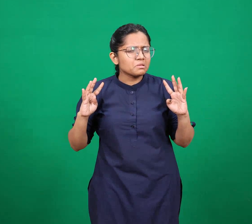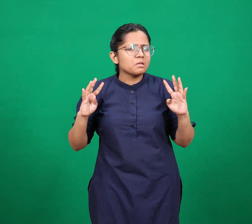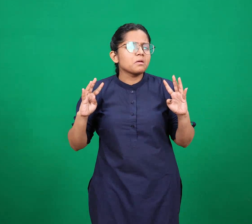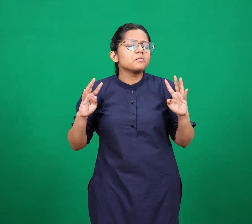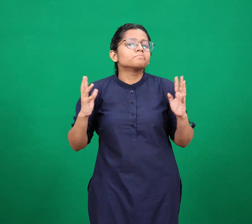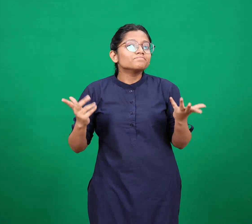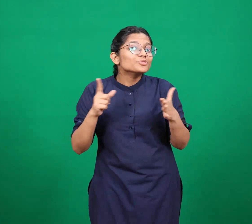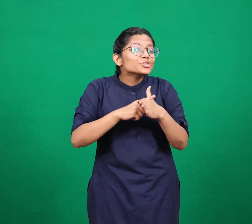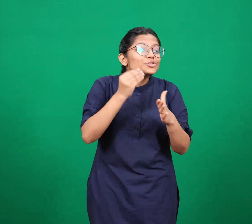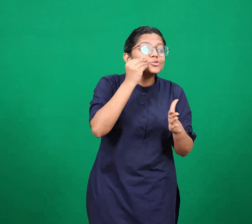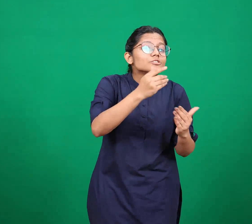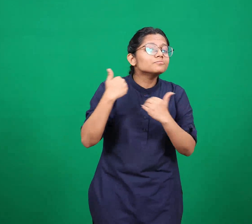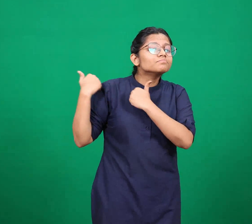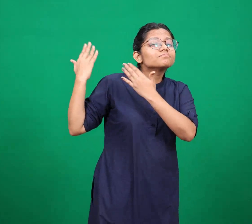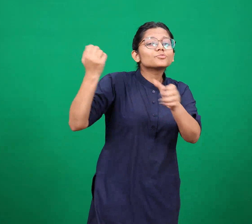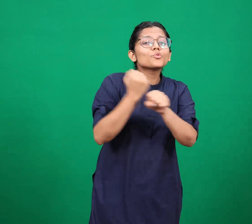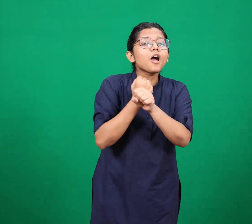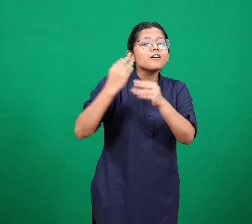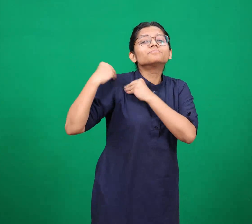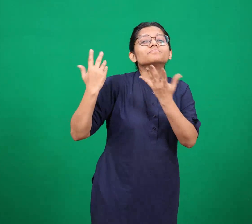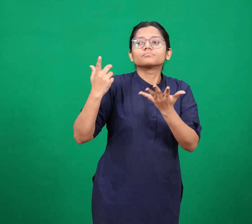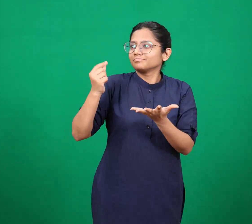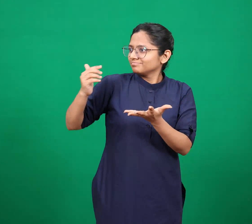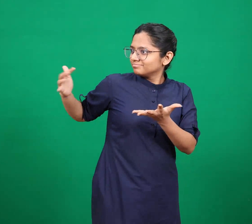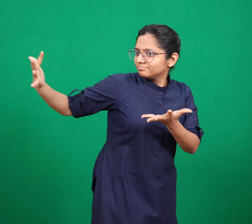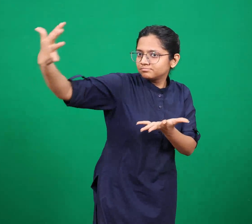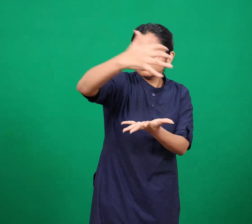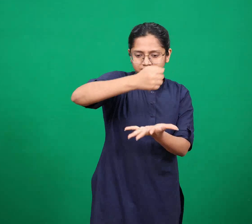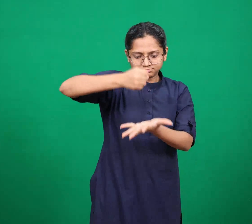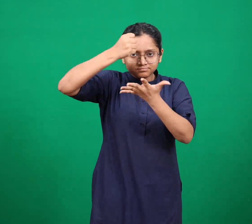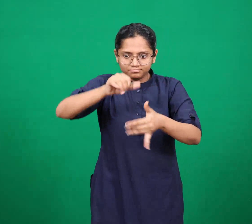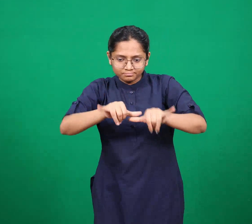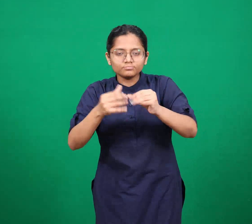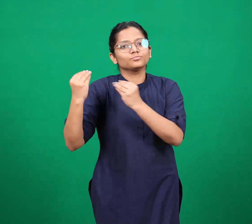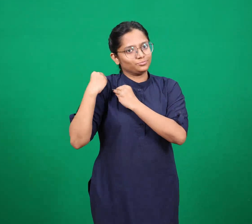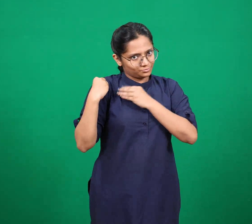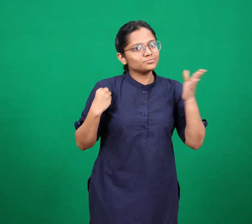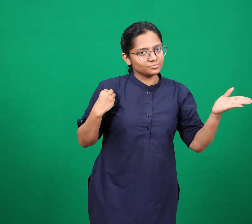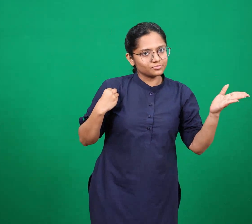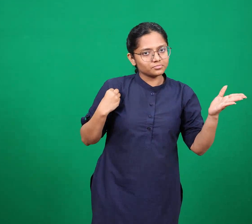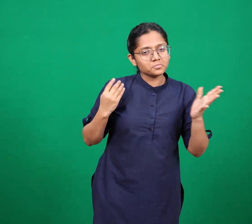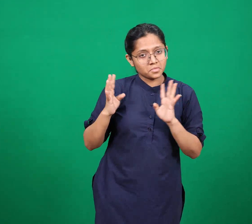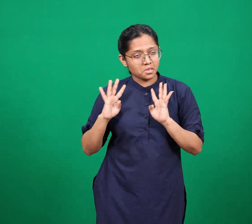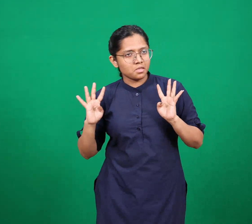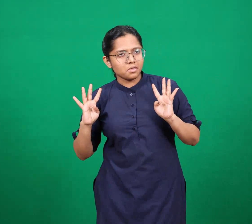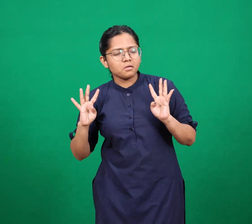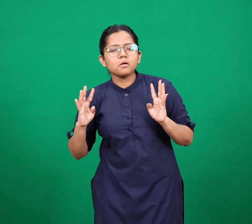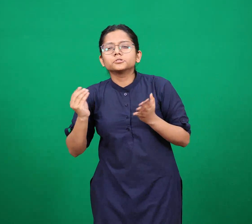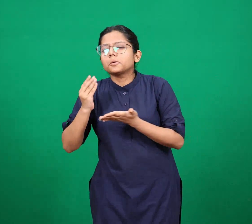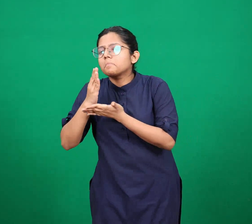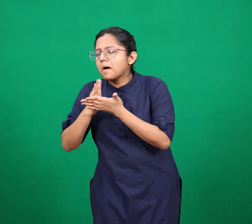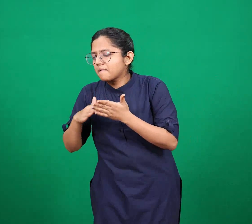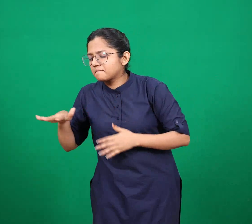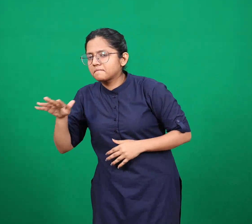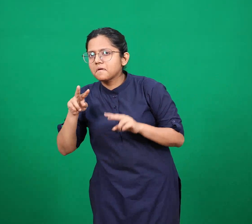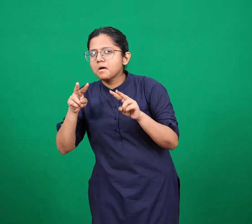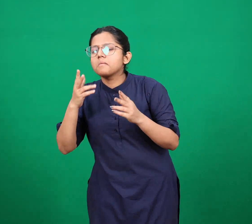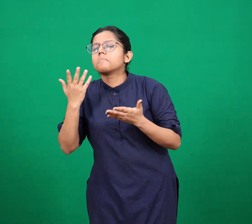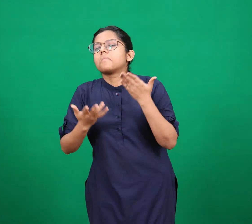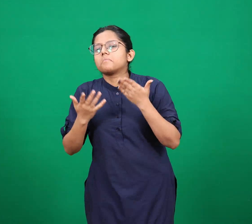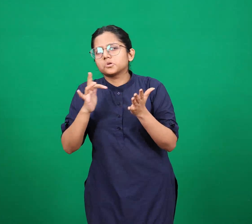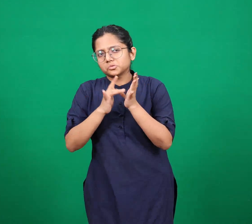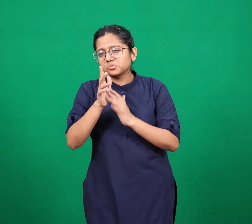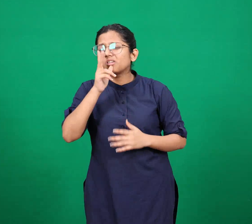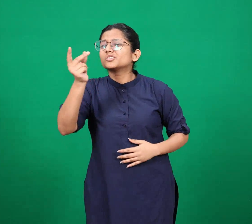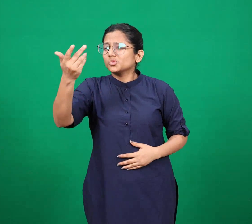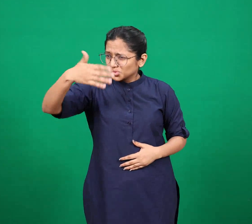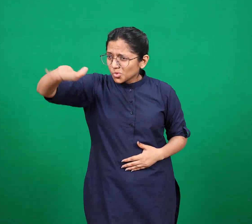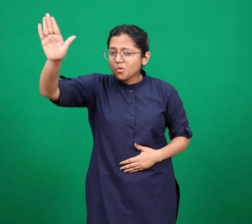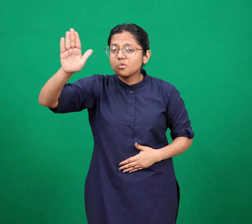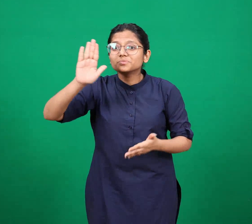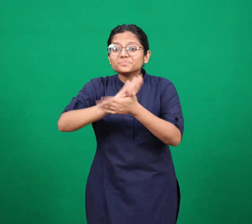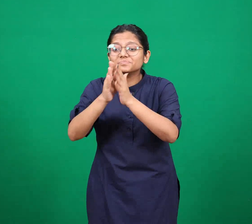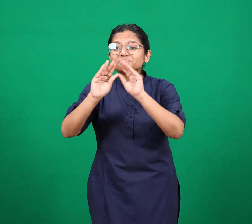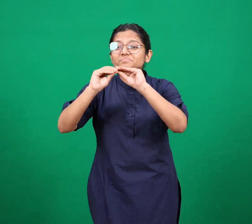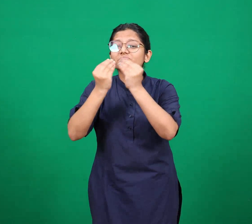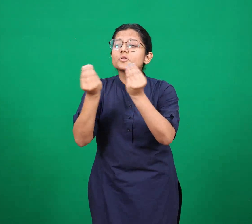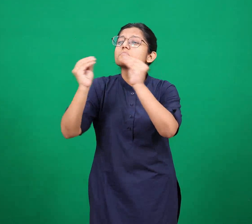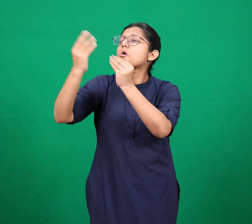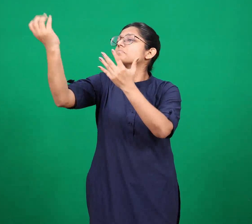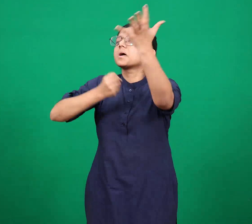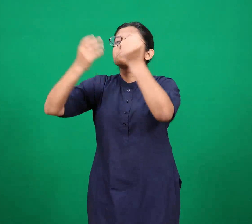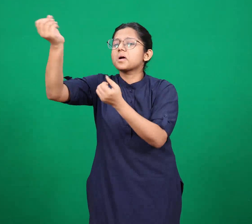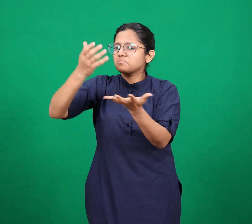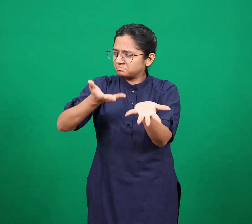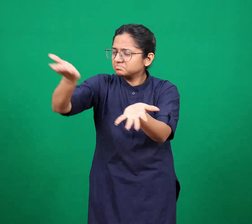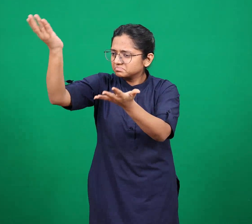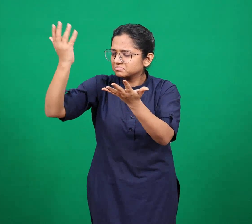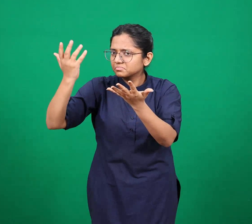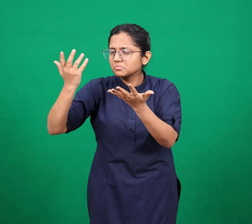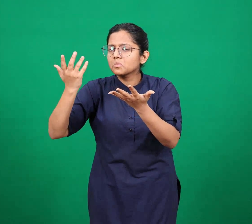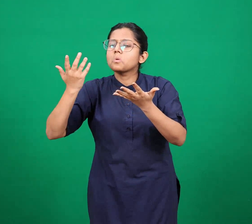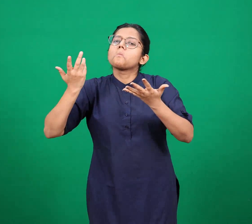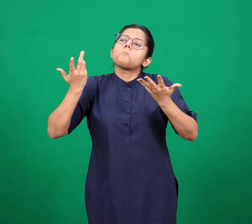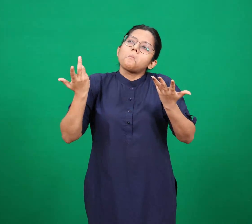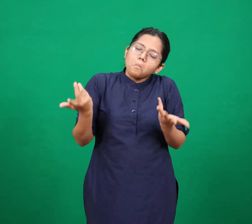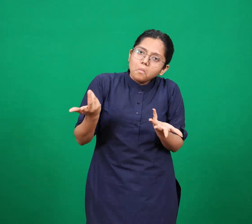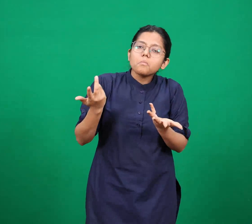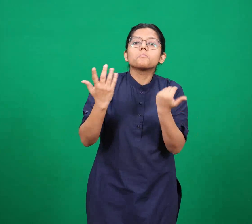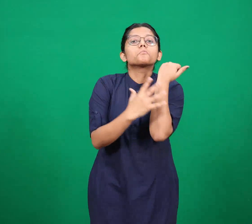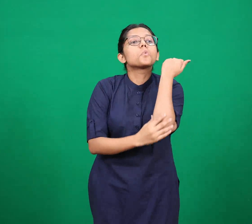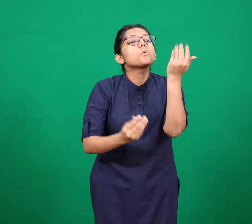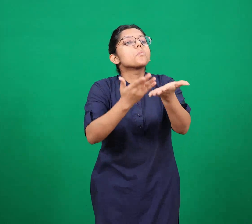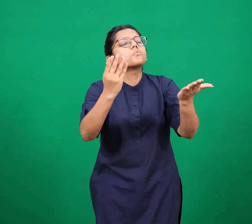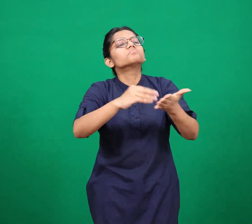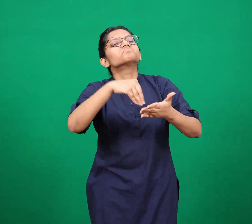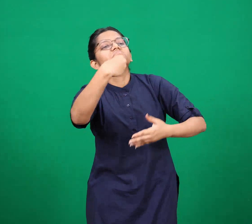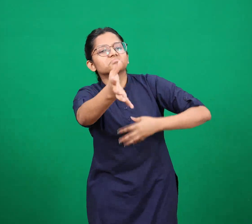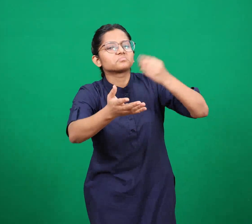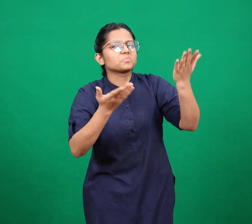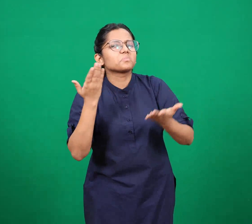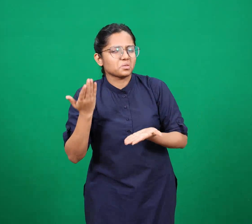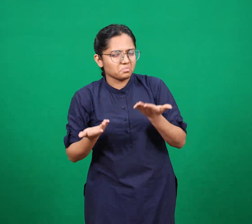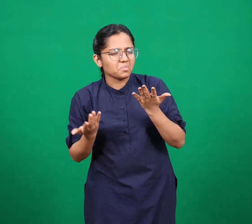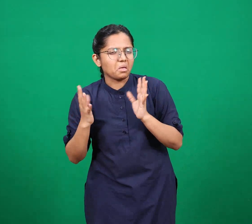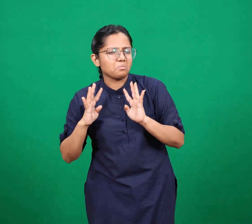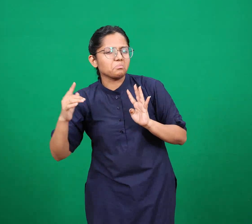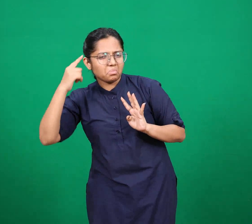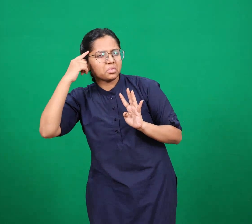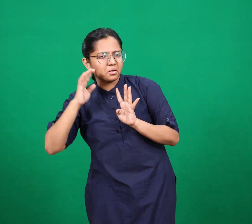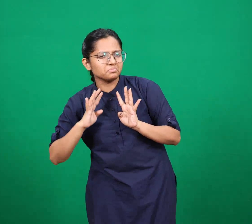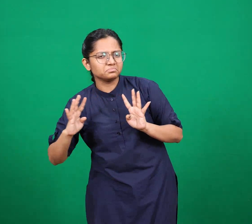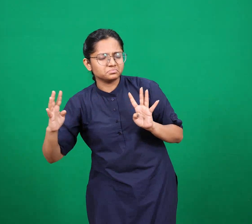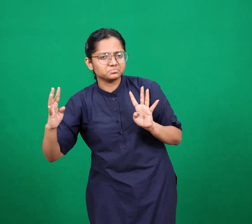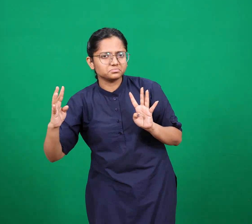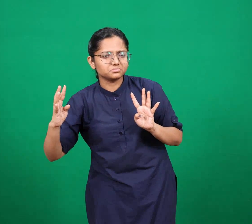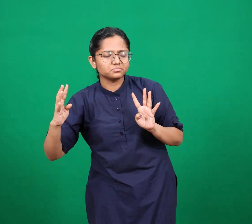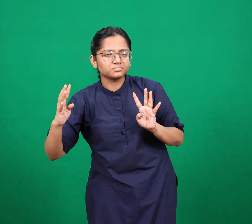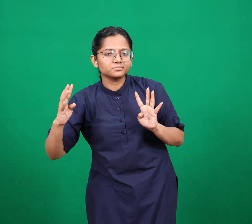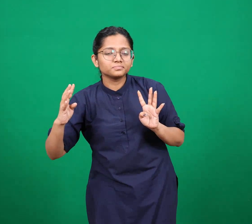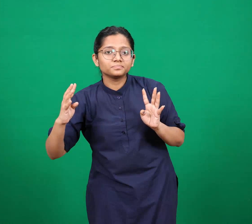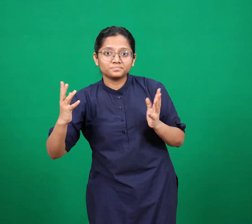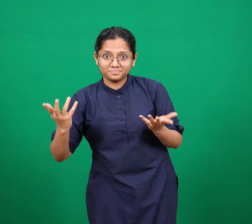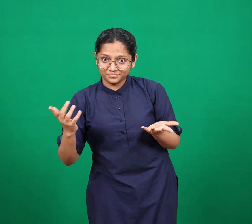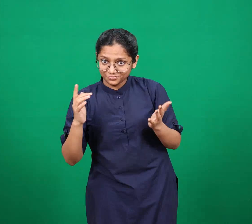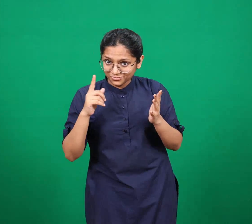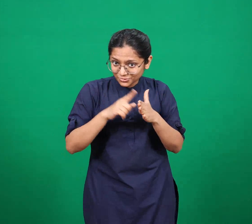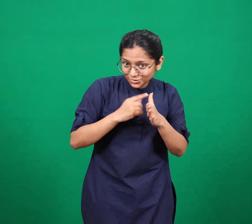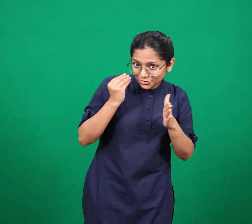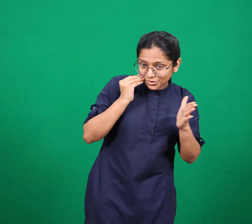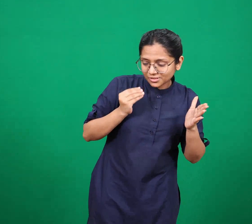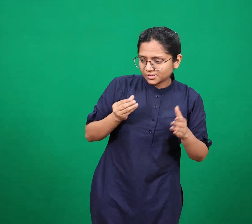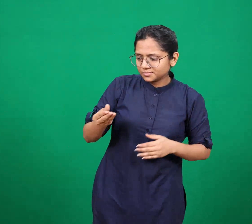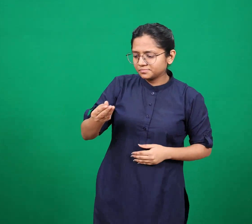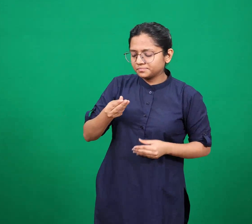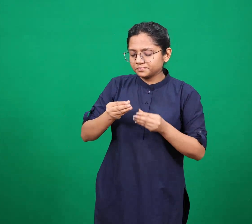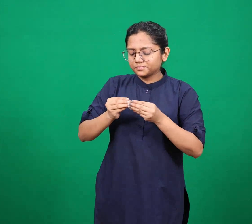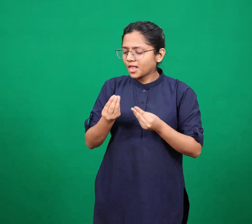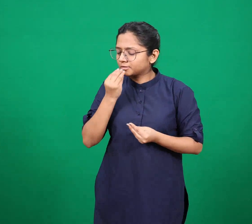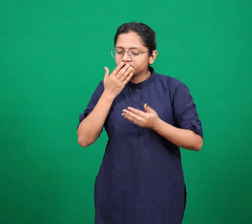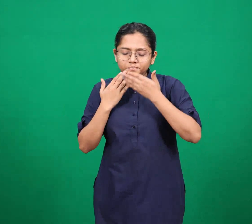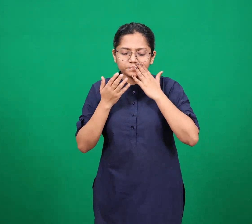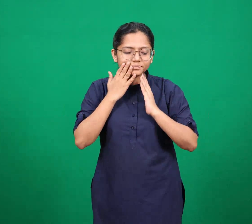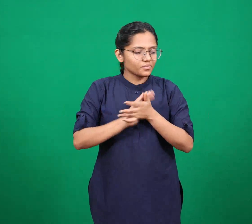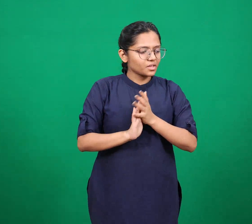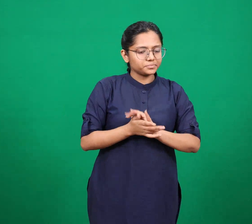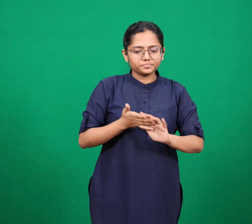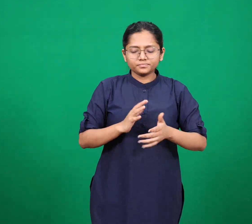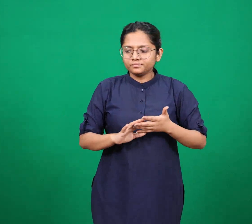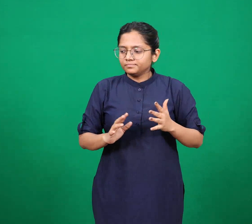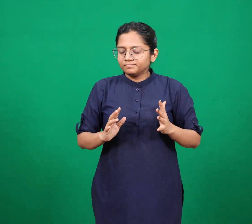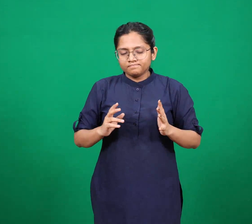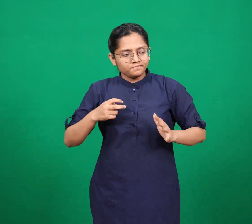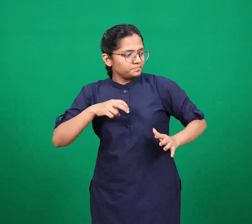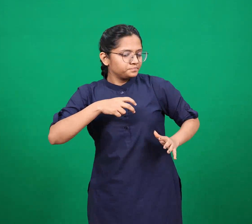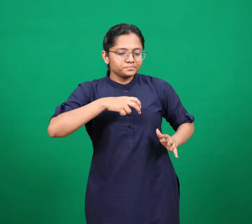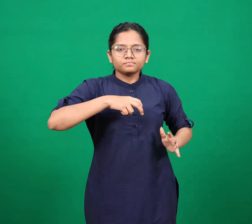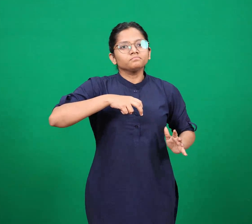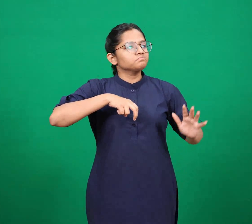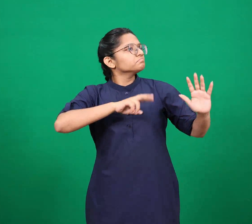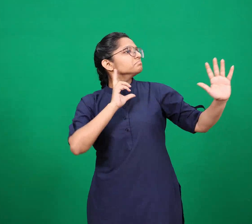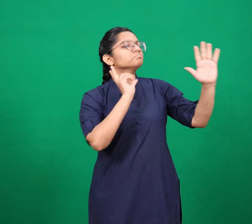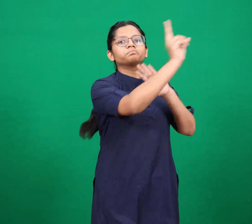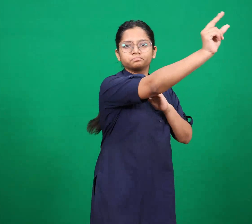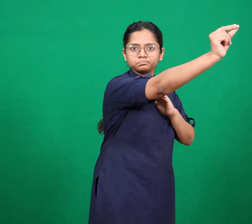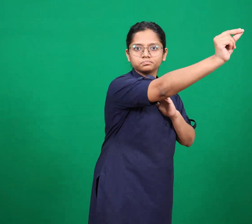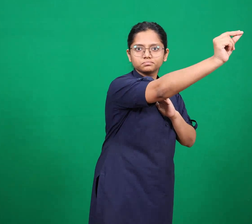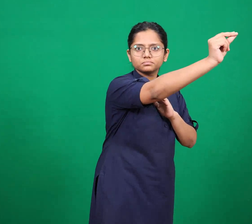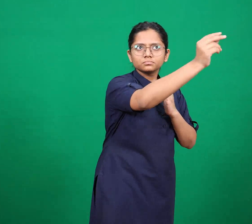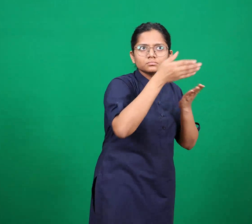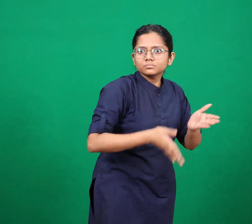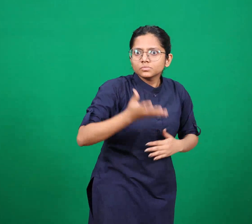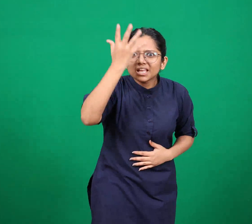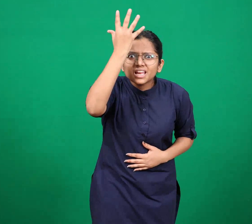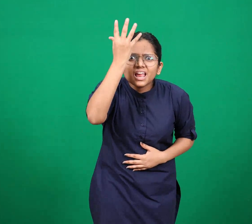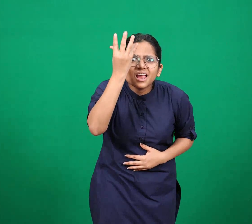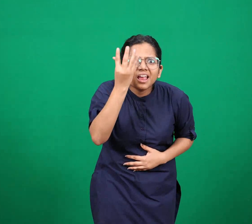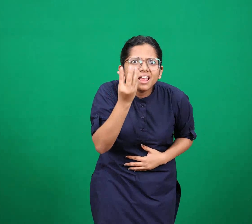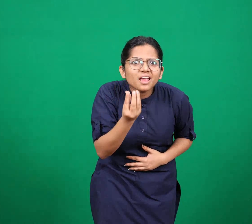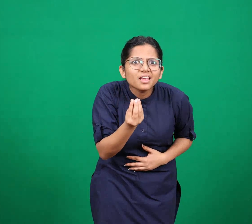Since Judas kept the money bag, some thought that Jesus was telling him to buy what was needed for the feast, or to give something to the poor.